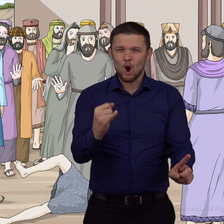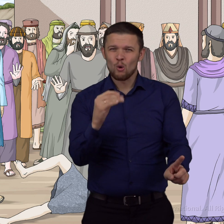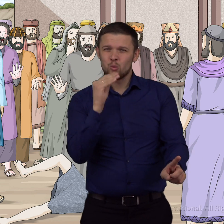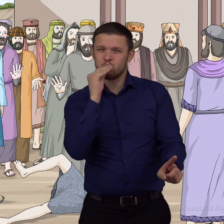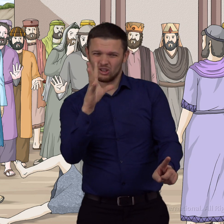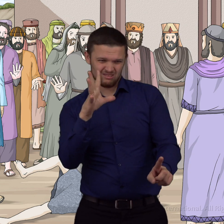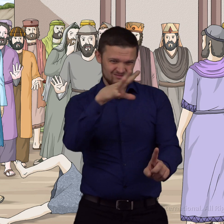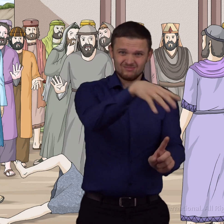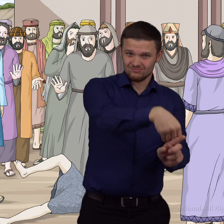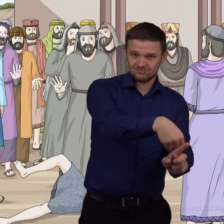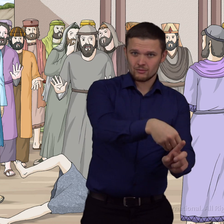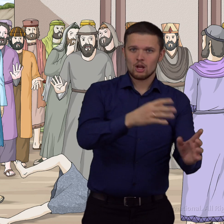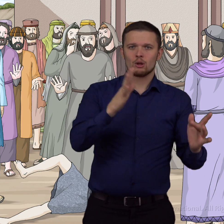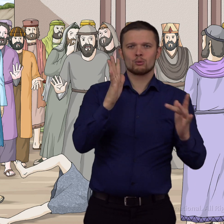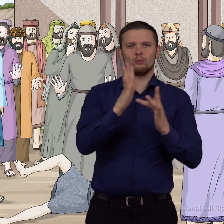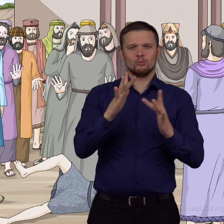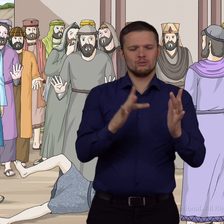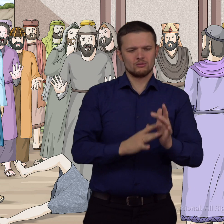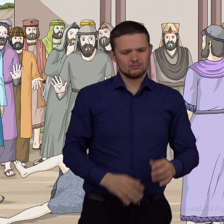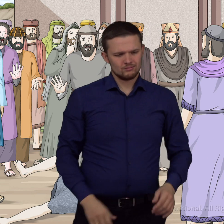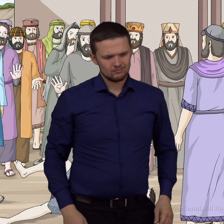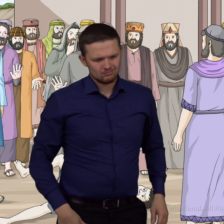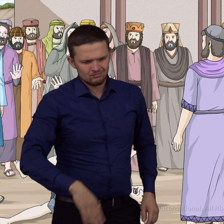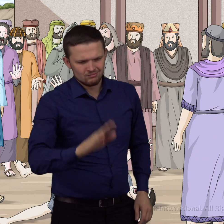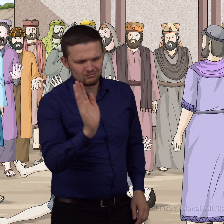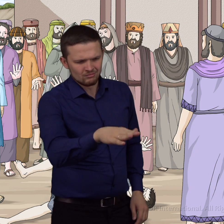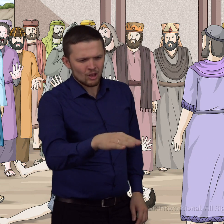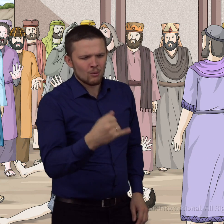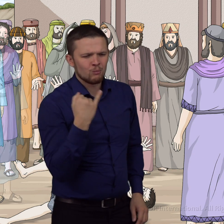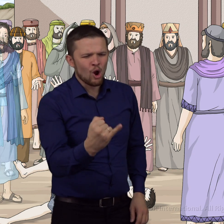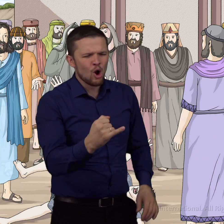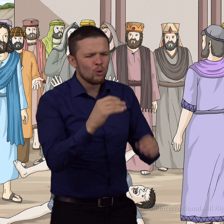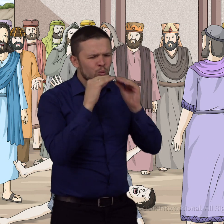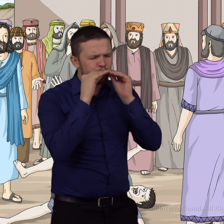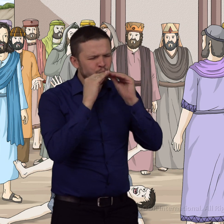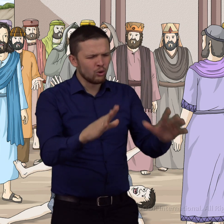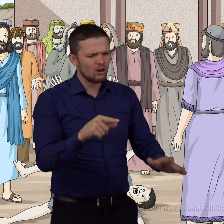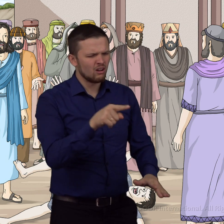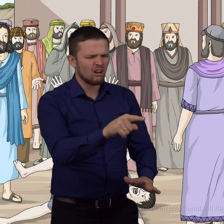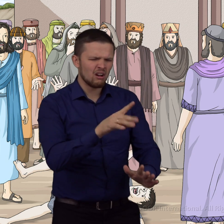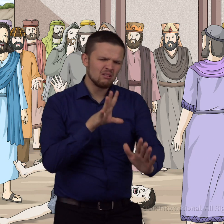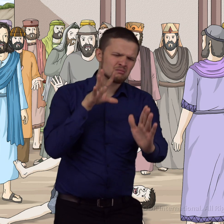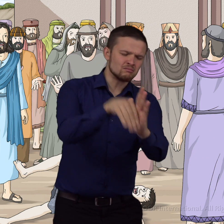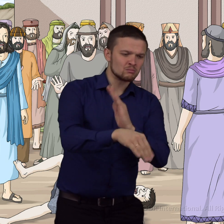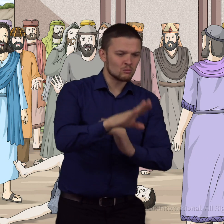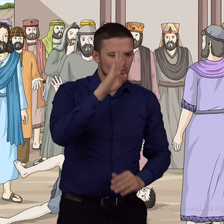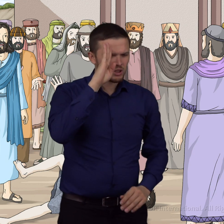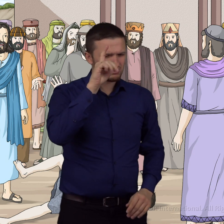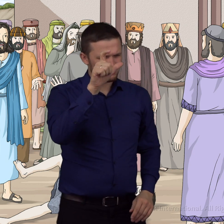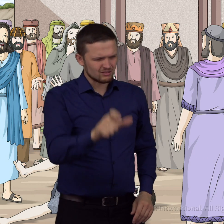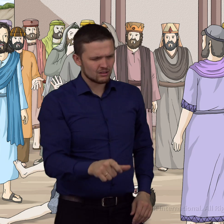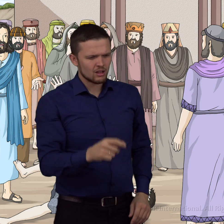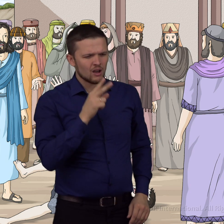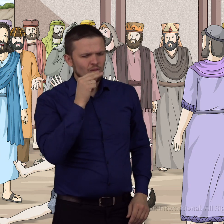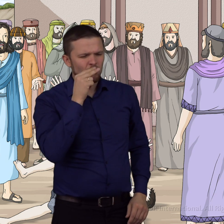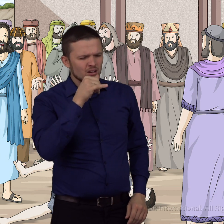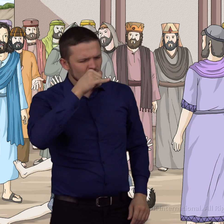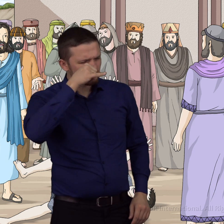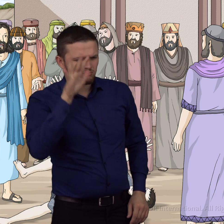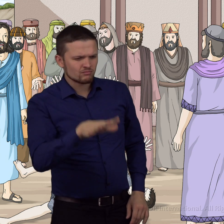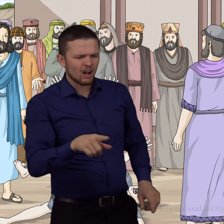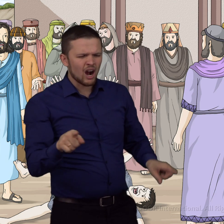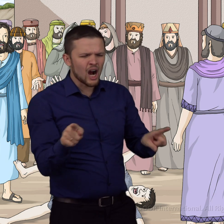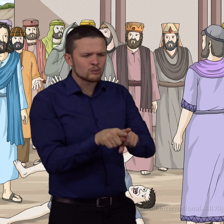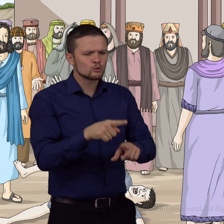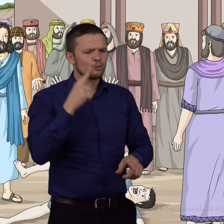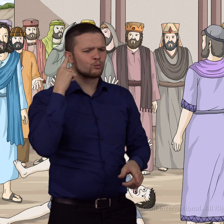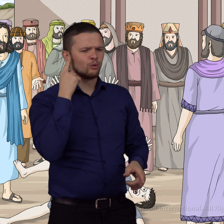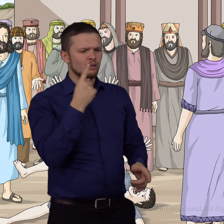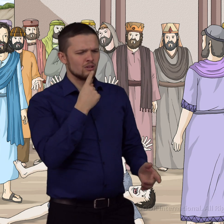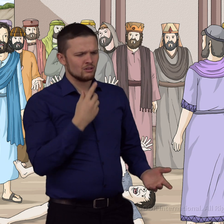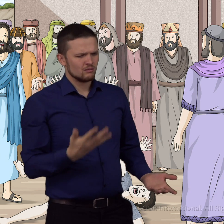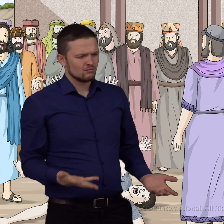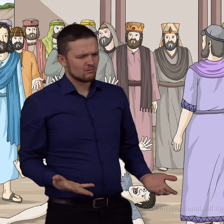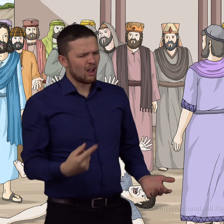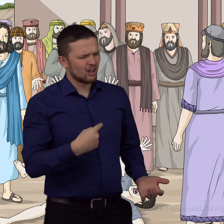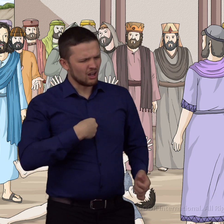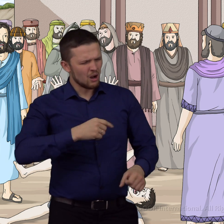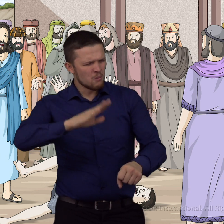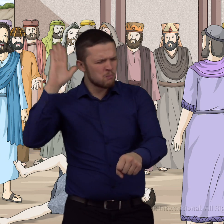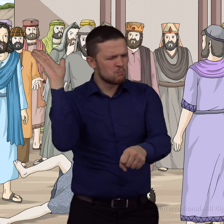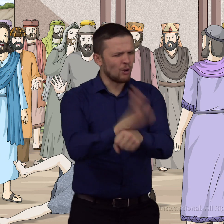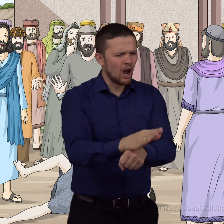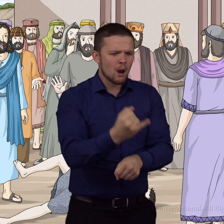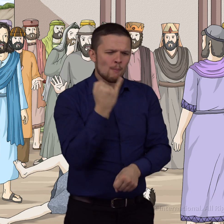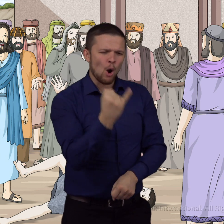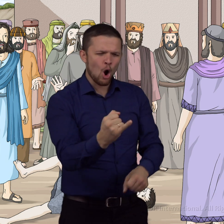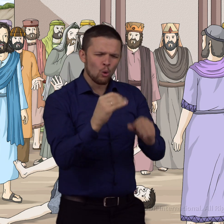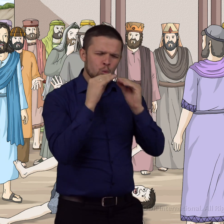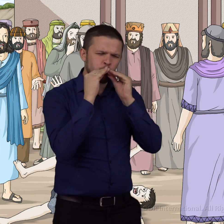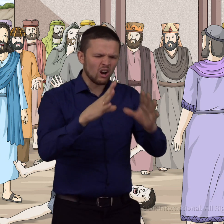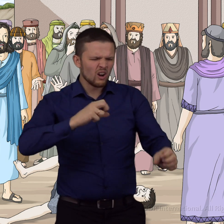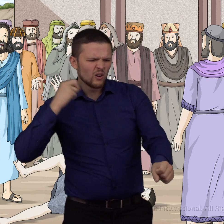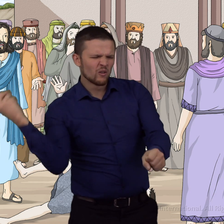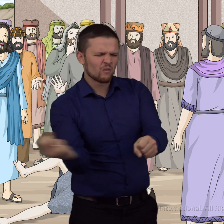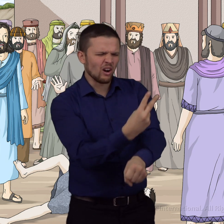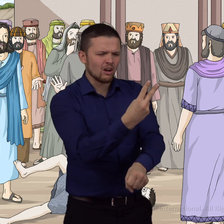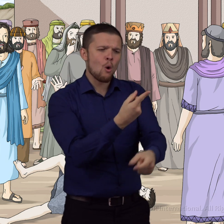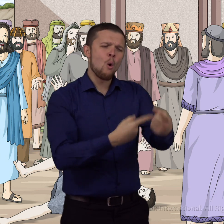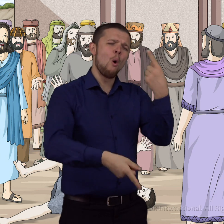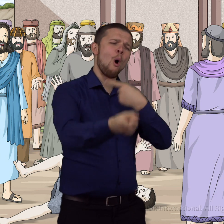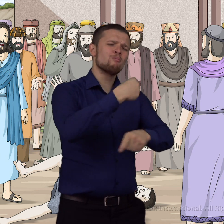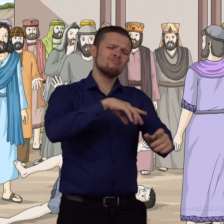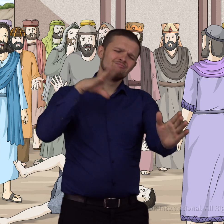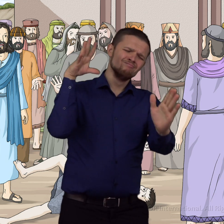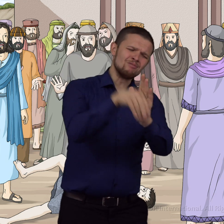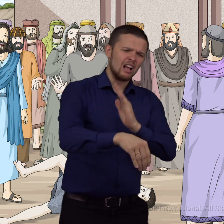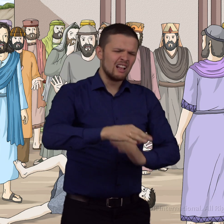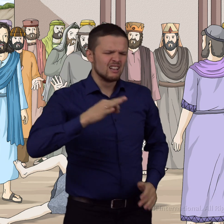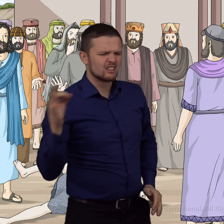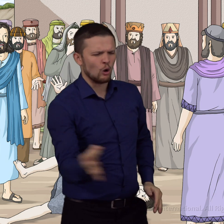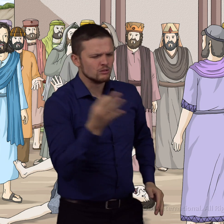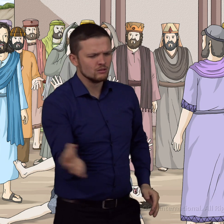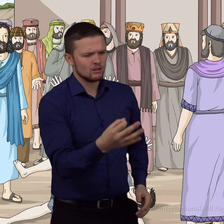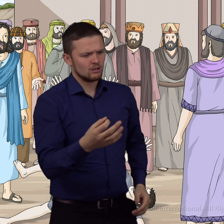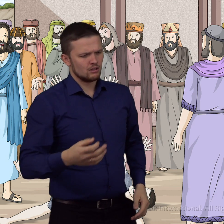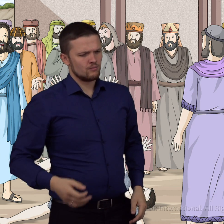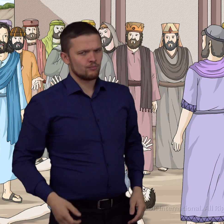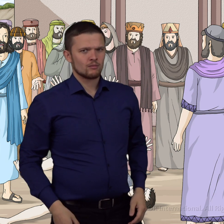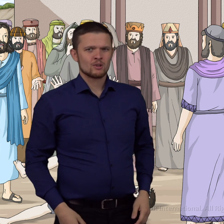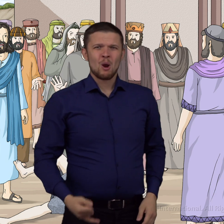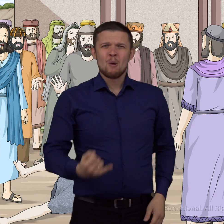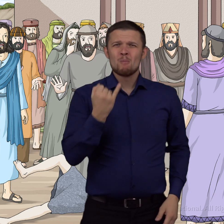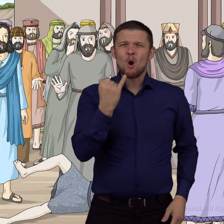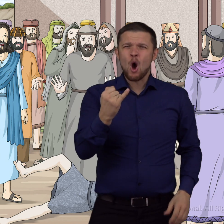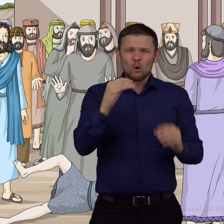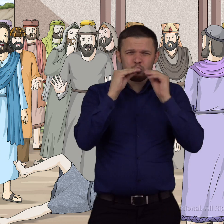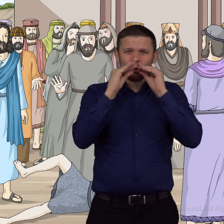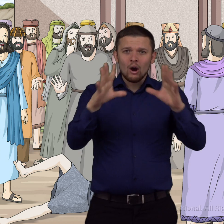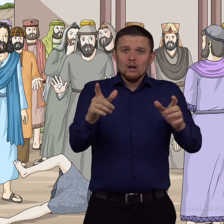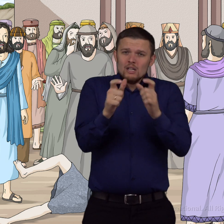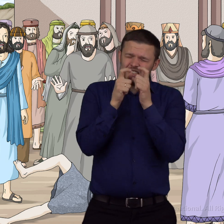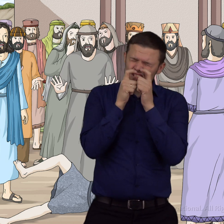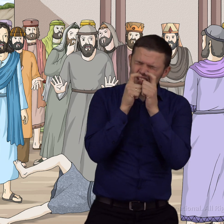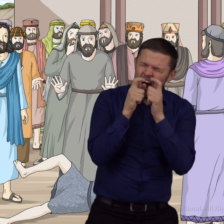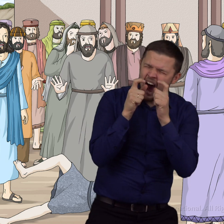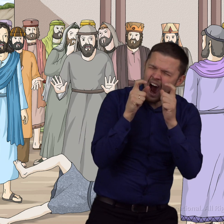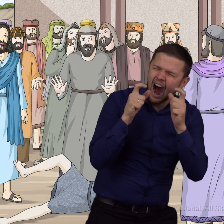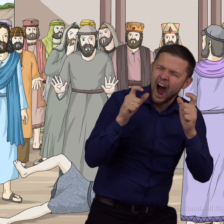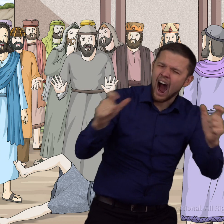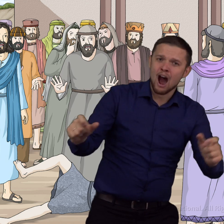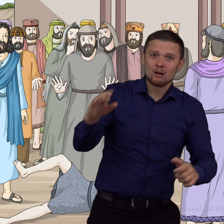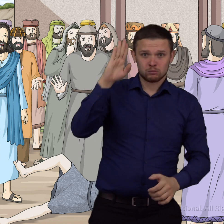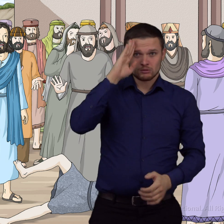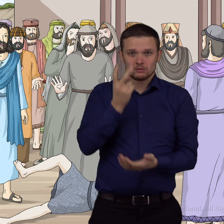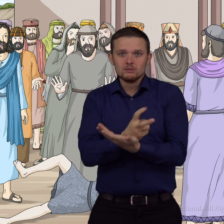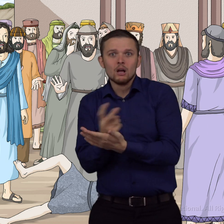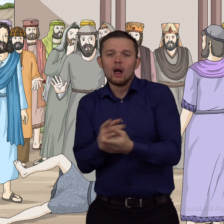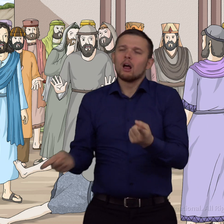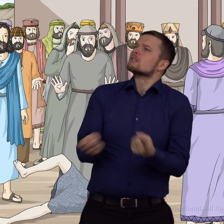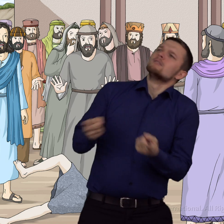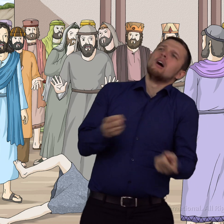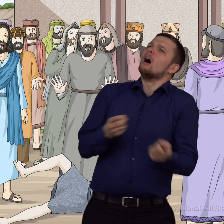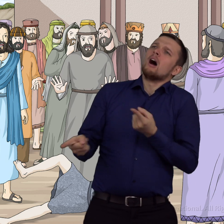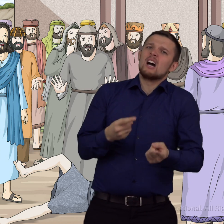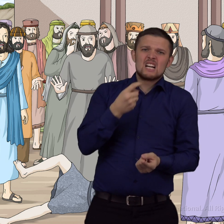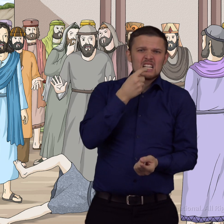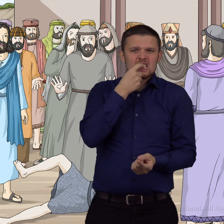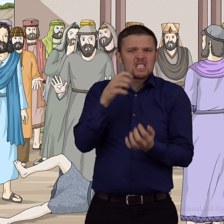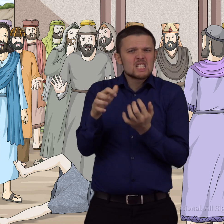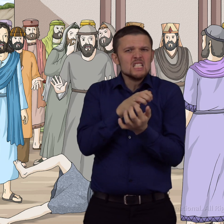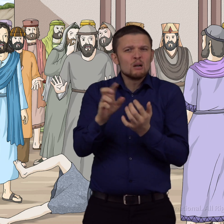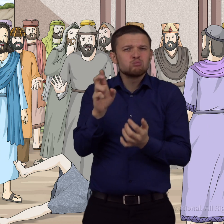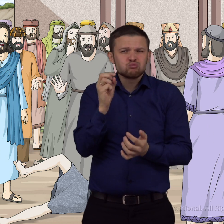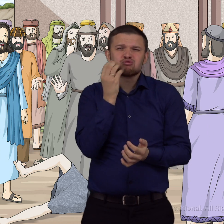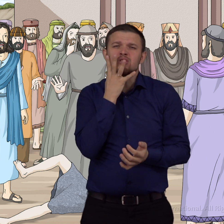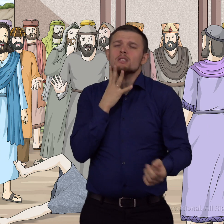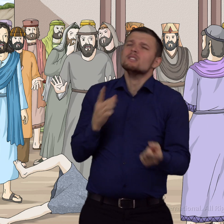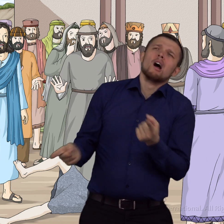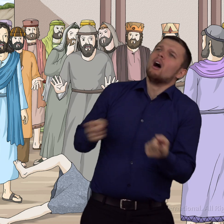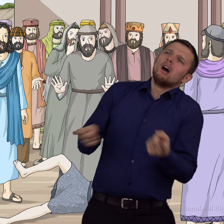“You deaf and mute spirit,” He said, “I command you to come out and never enter him again.”